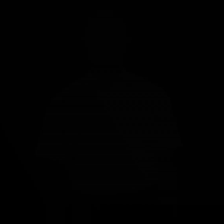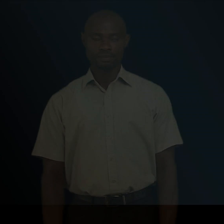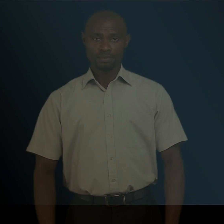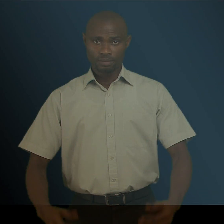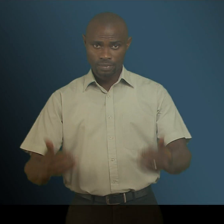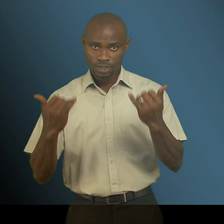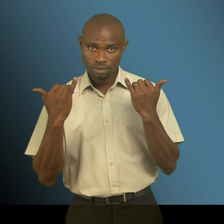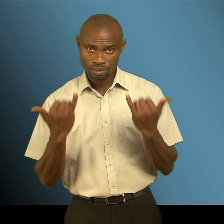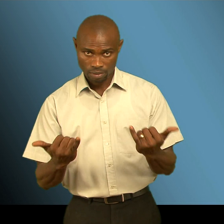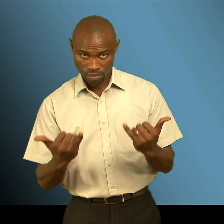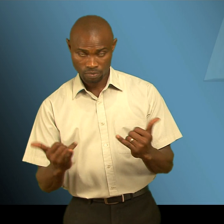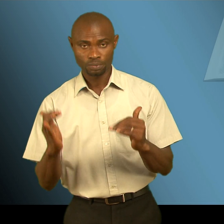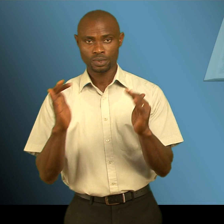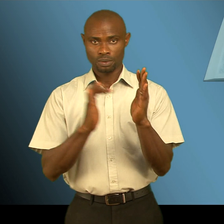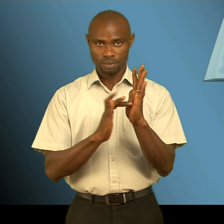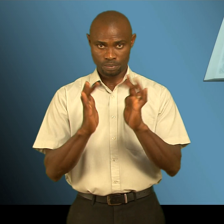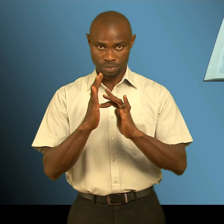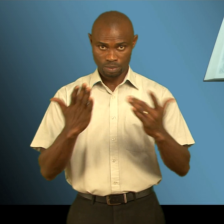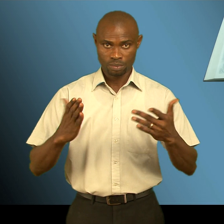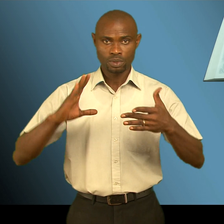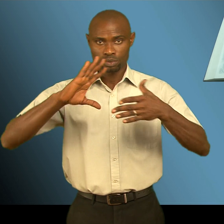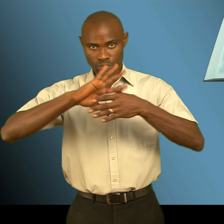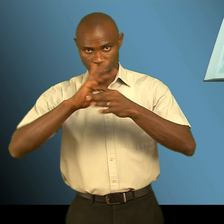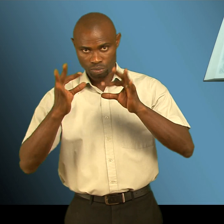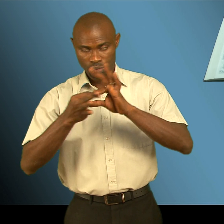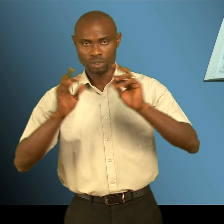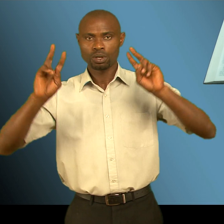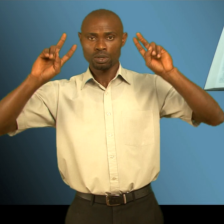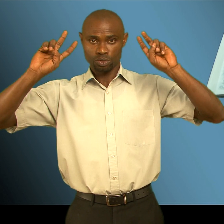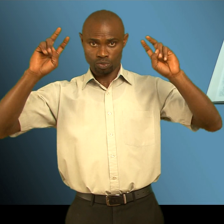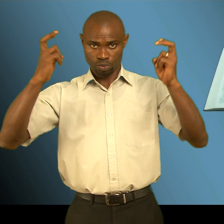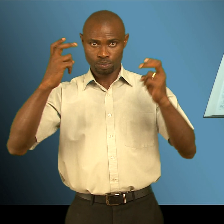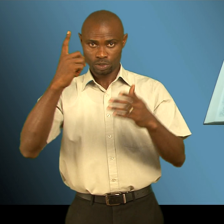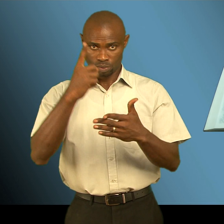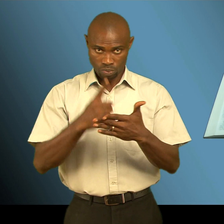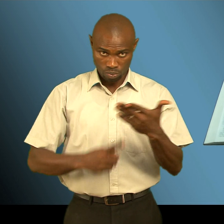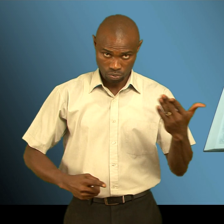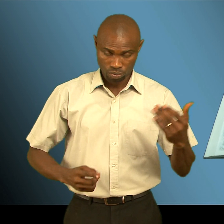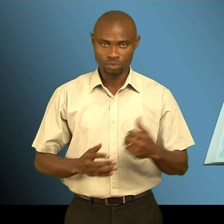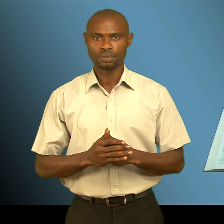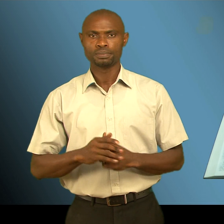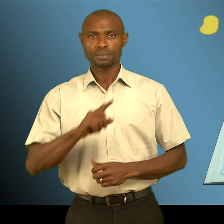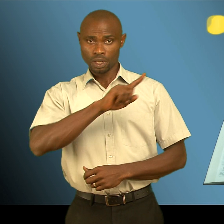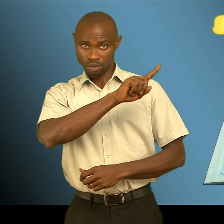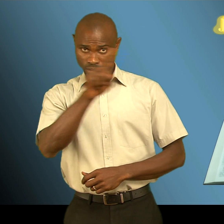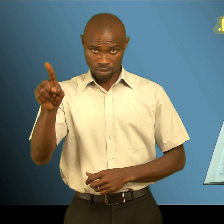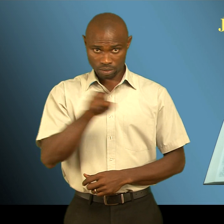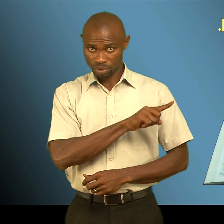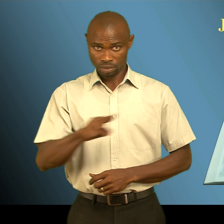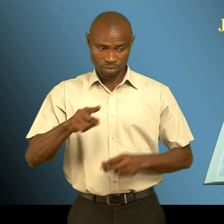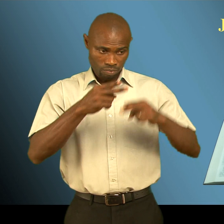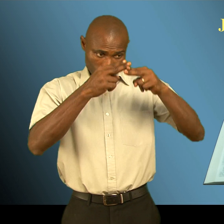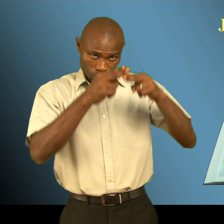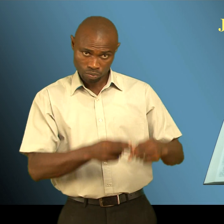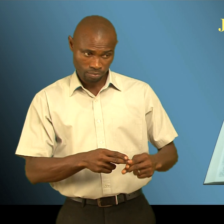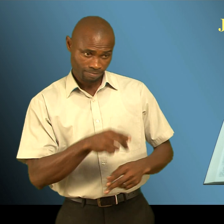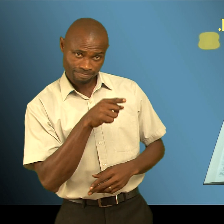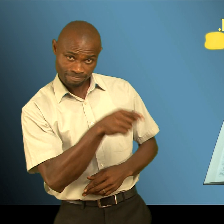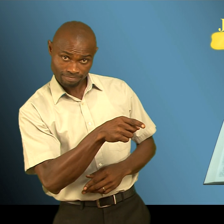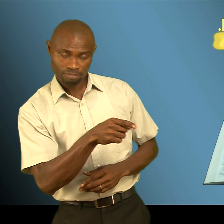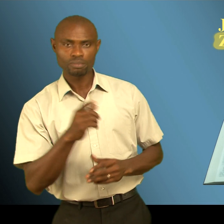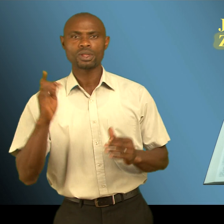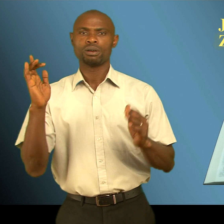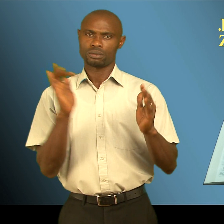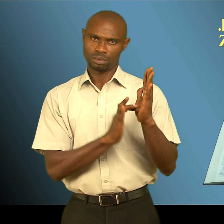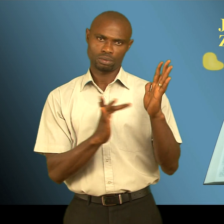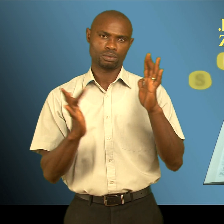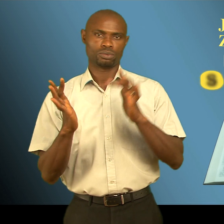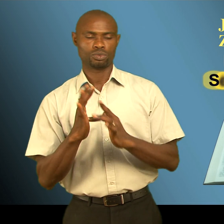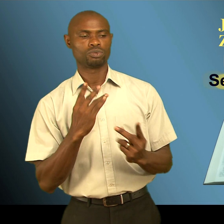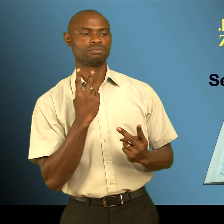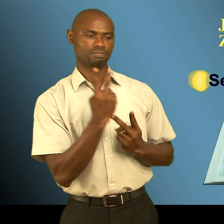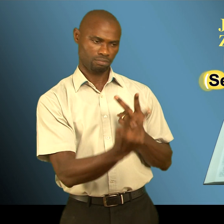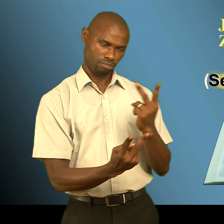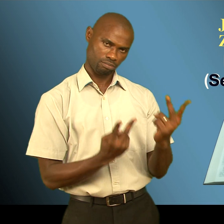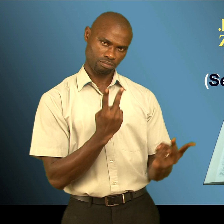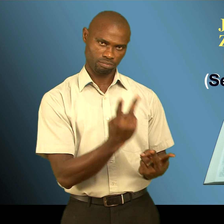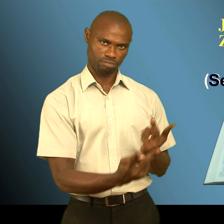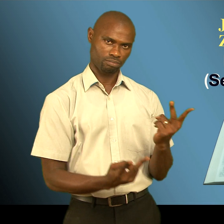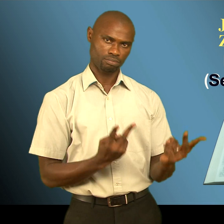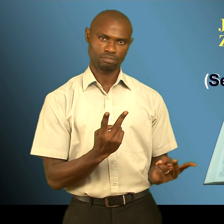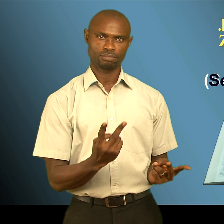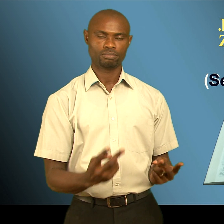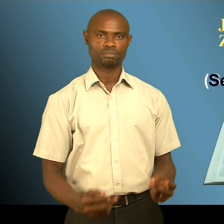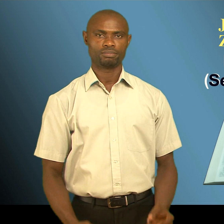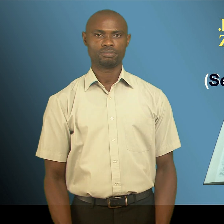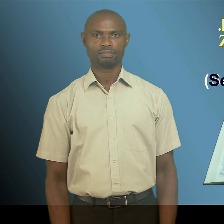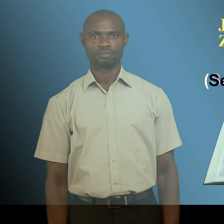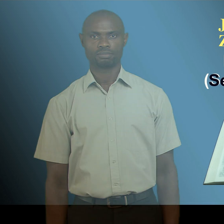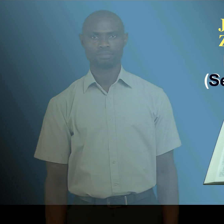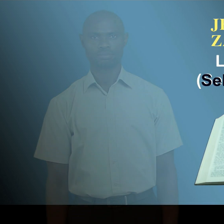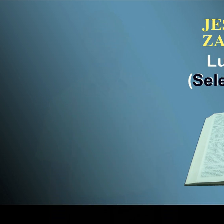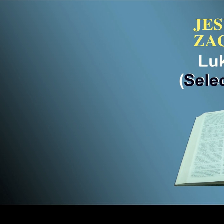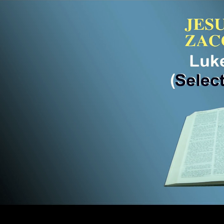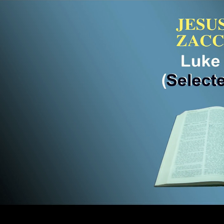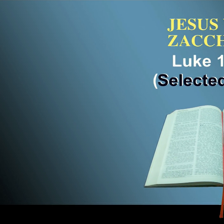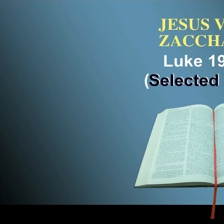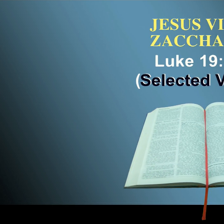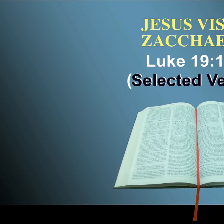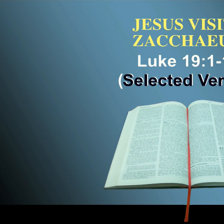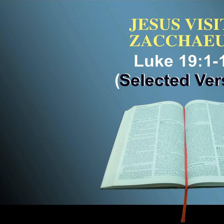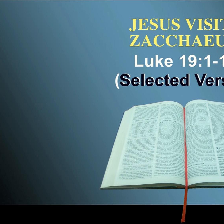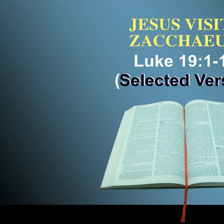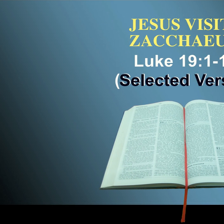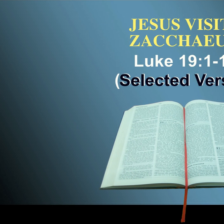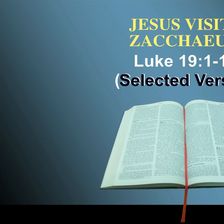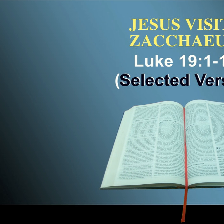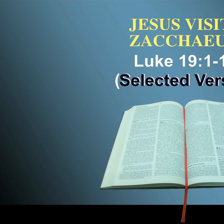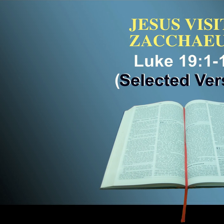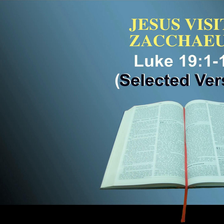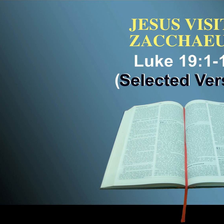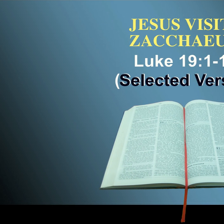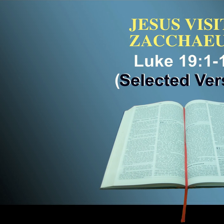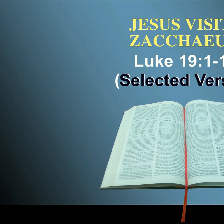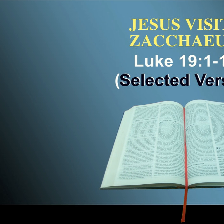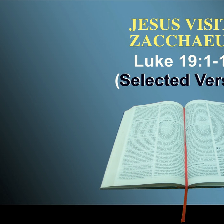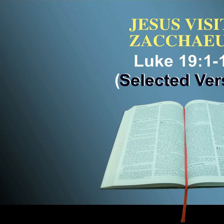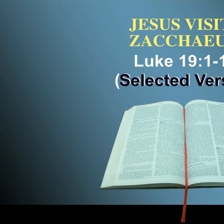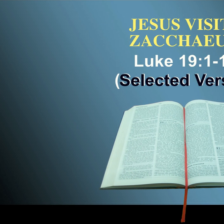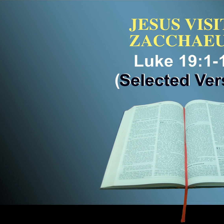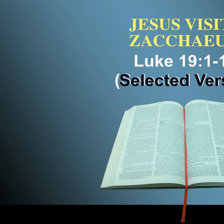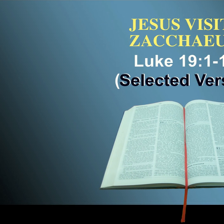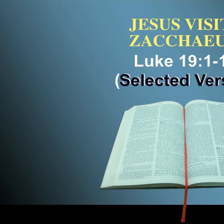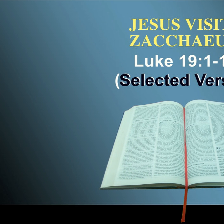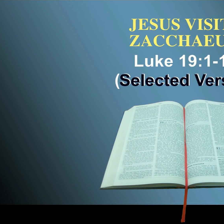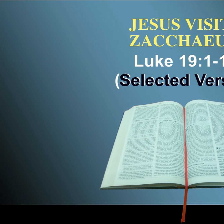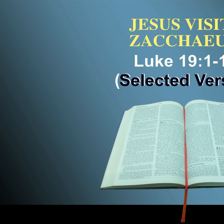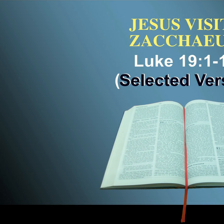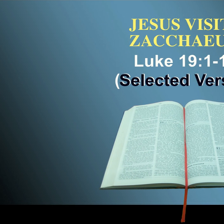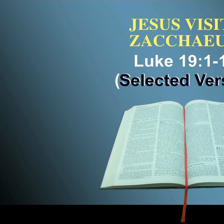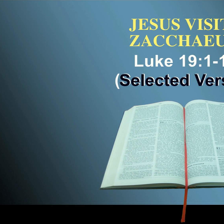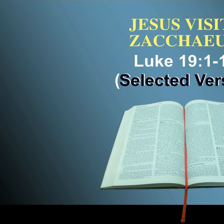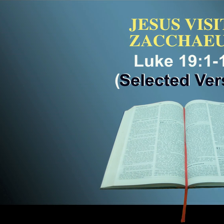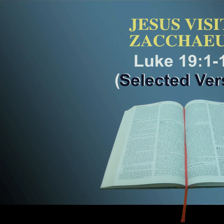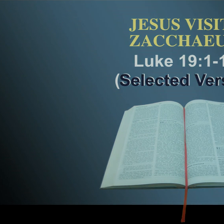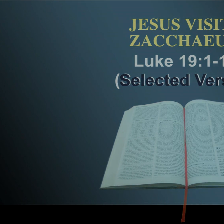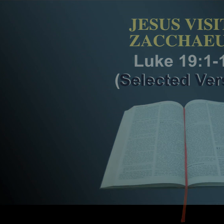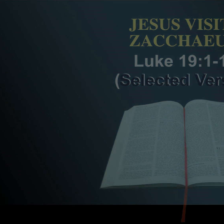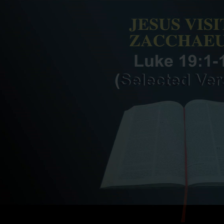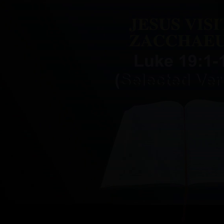Jesus visits Zacchaeus